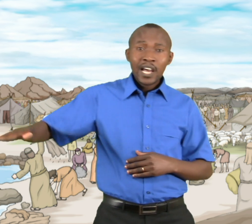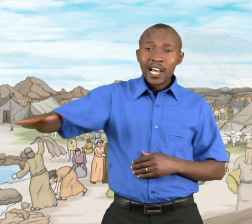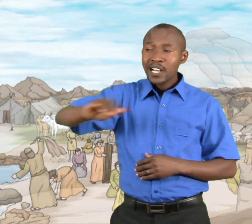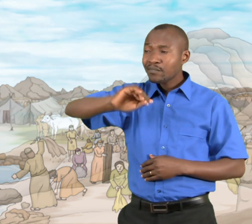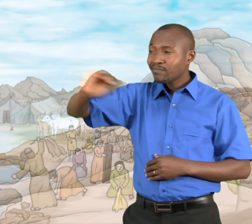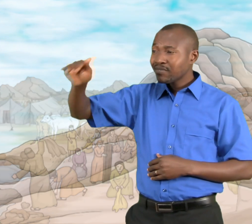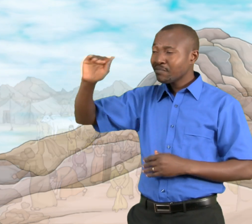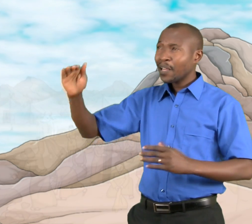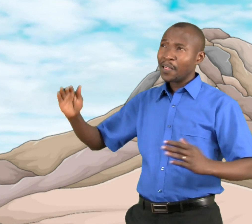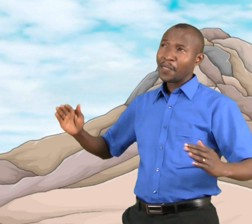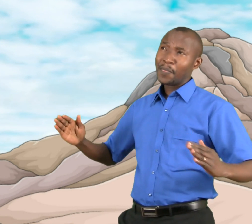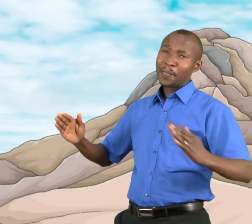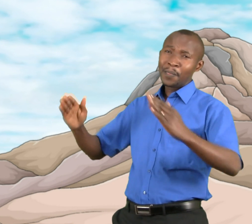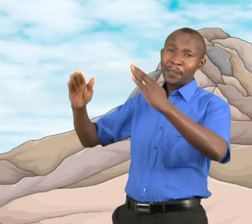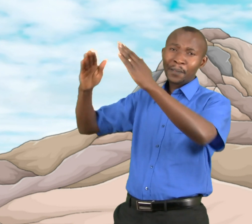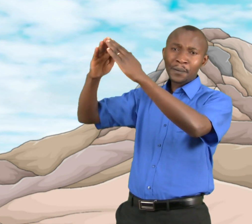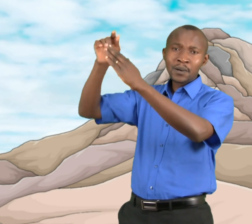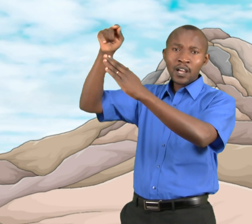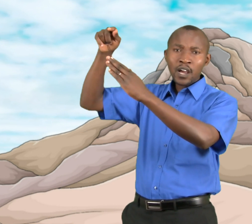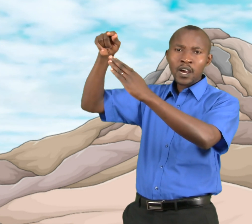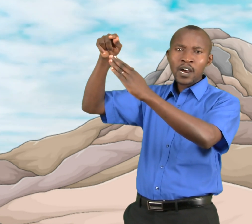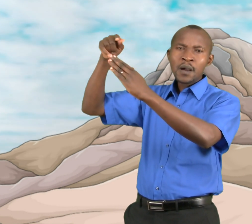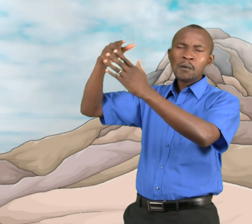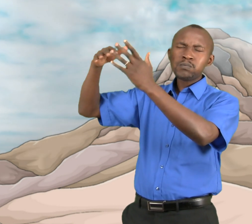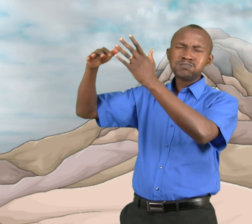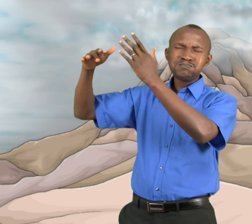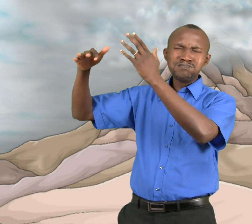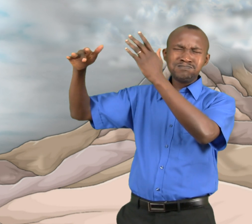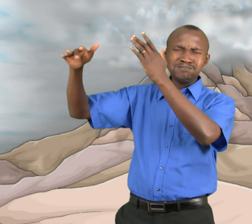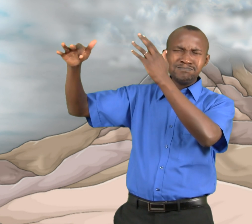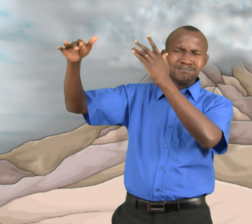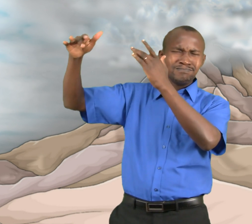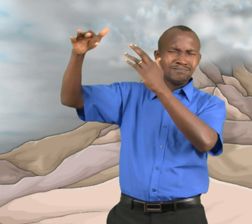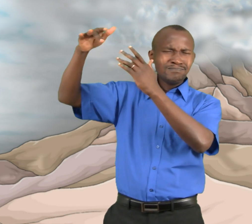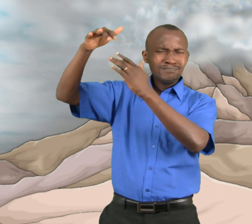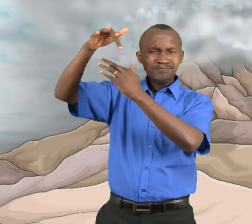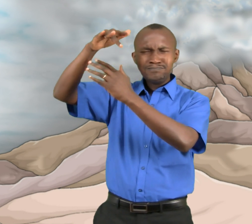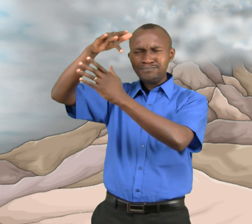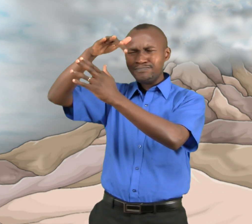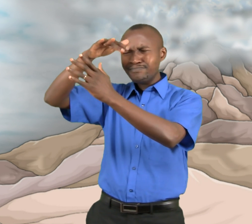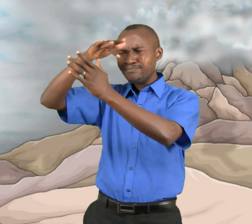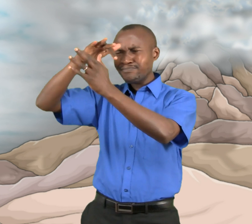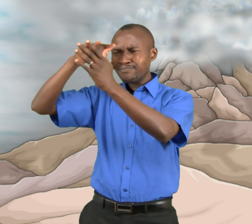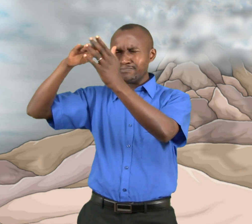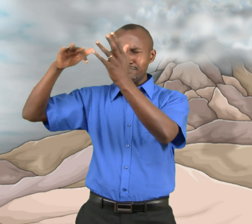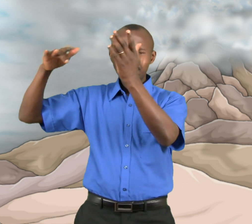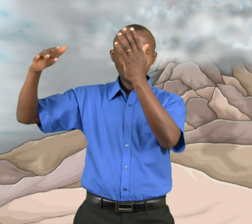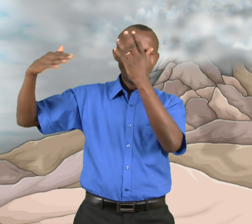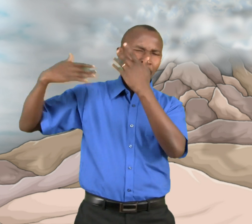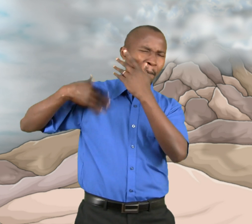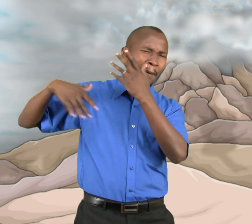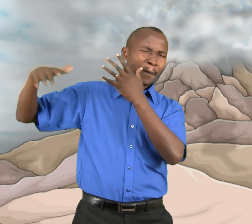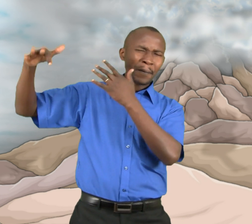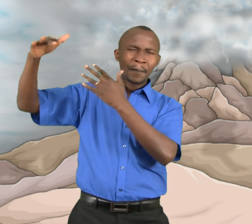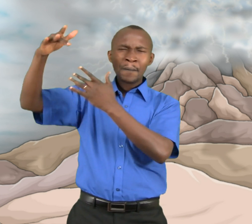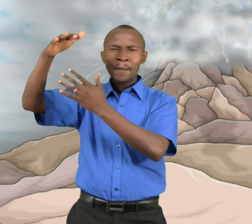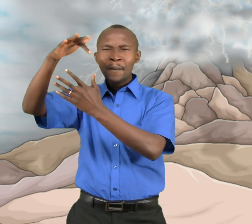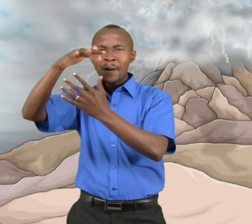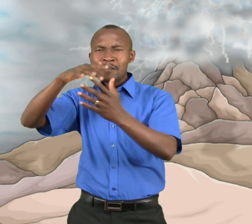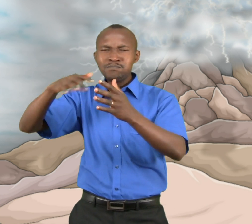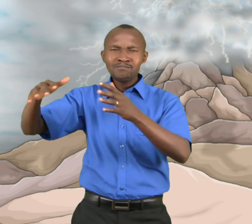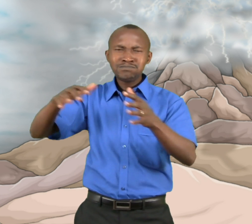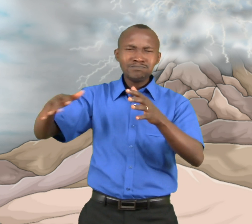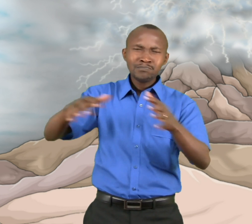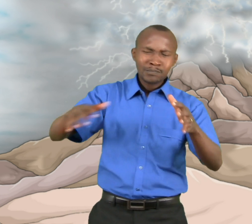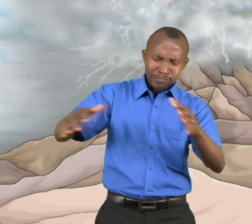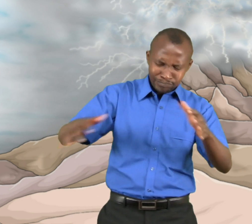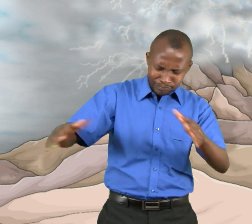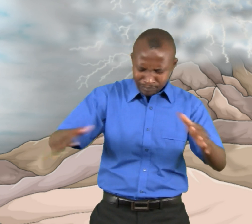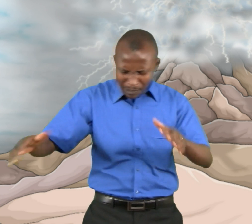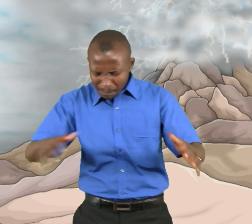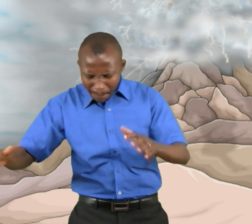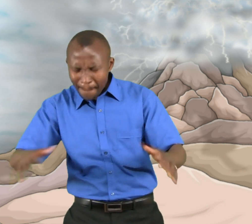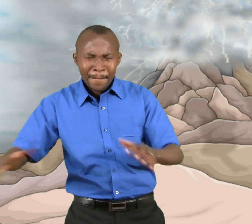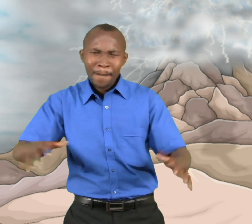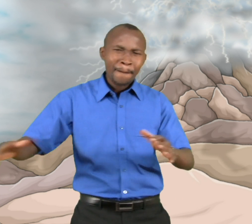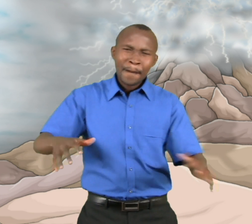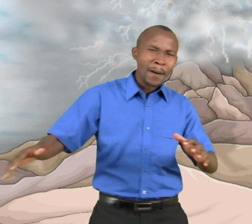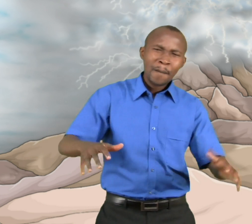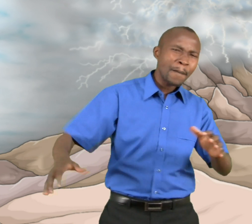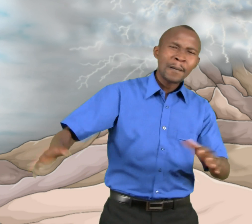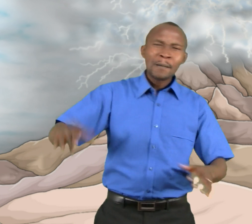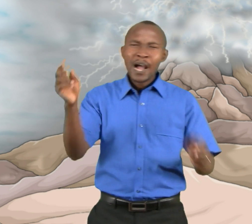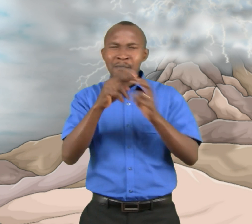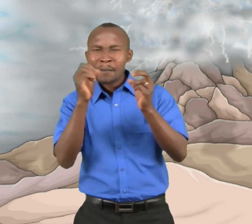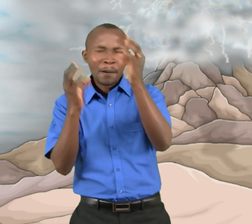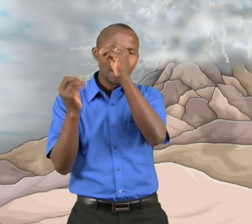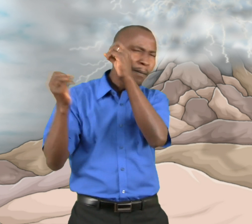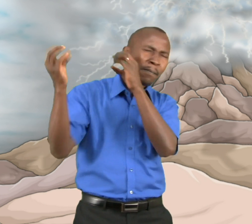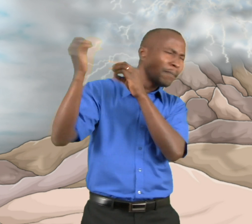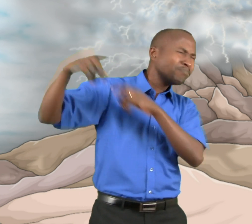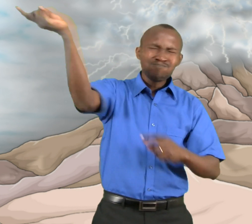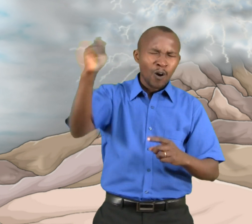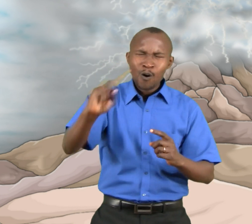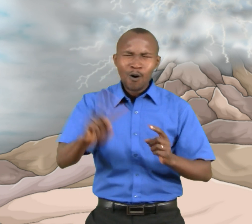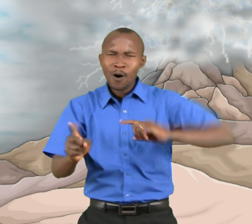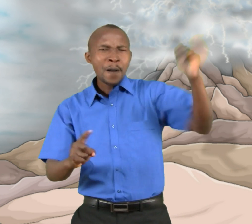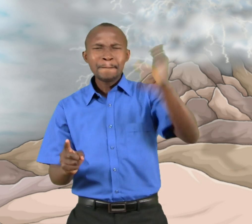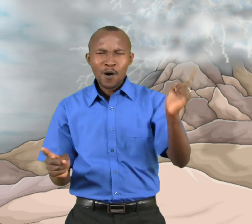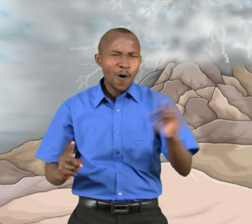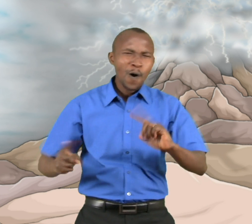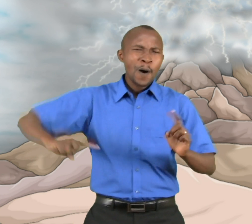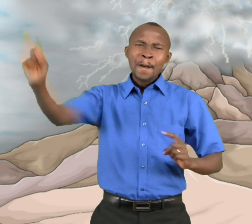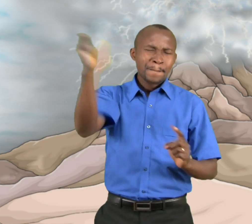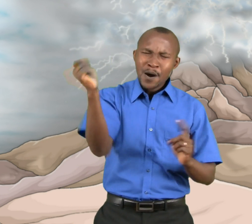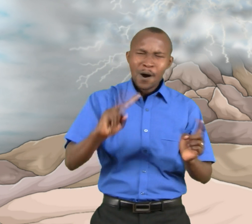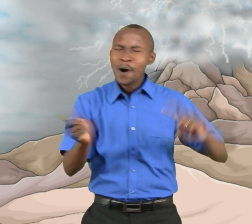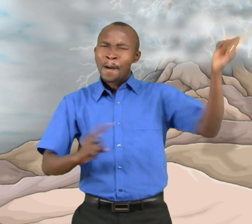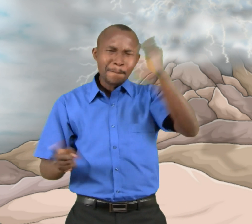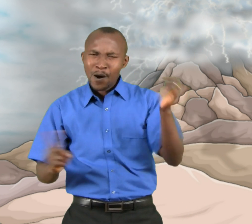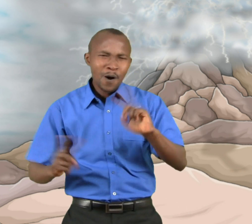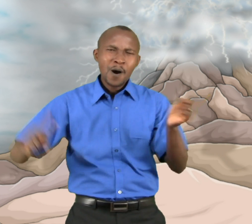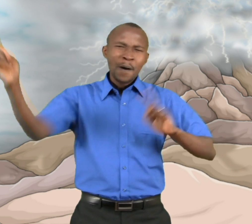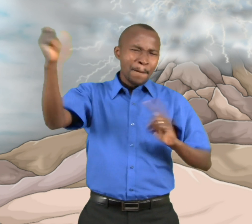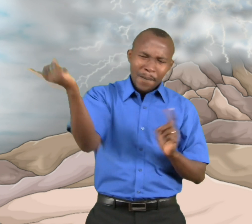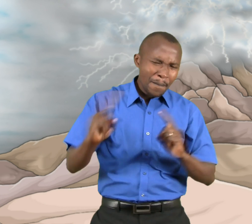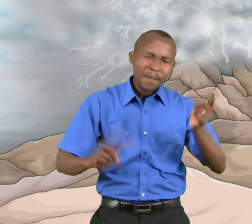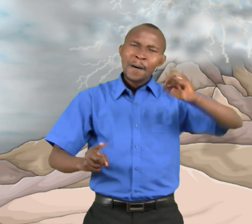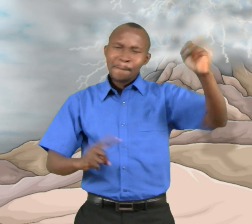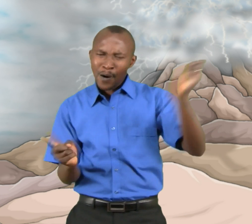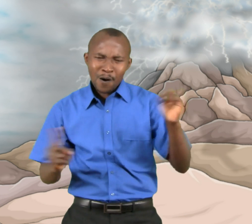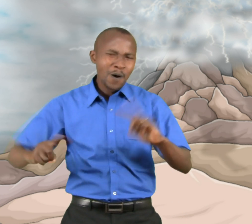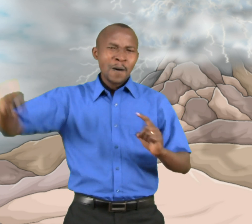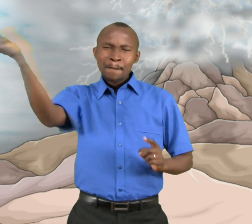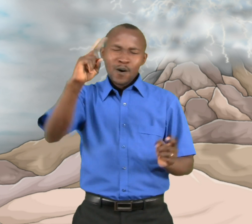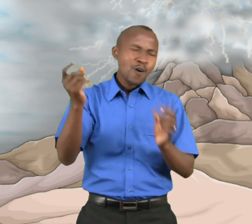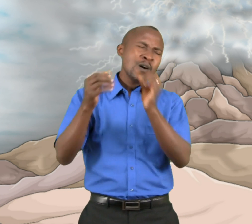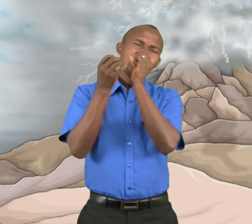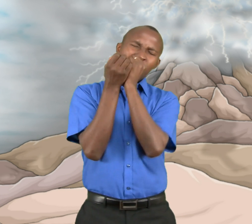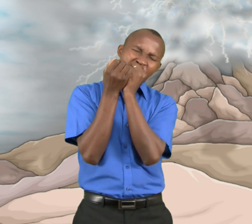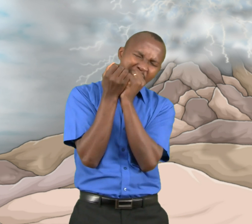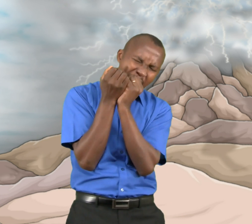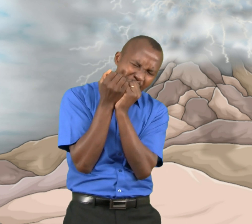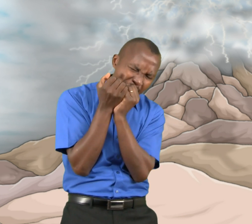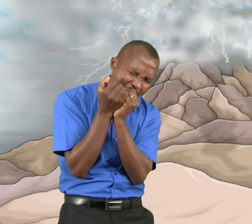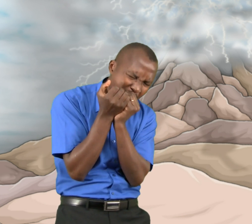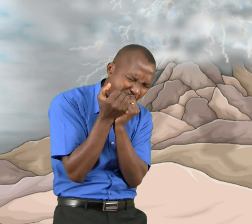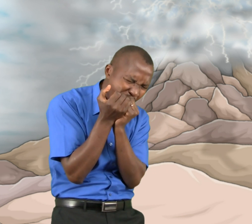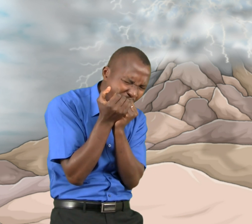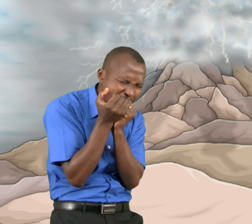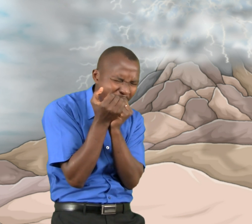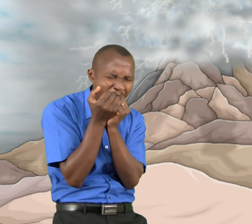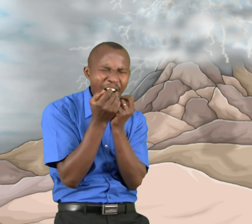On the third day, when morning came, there was thunder and lightning.